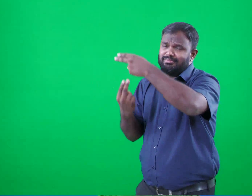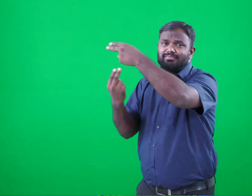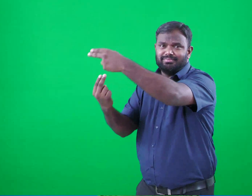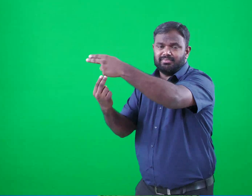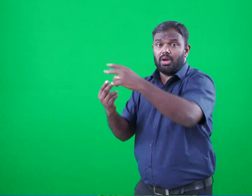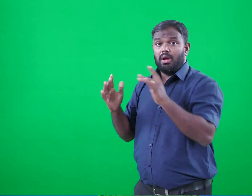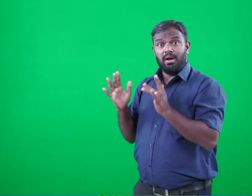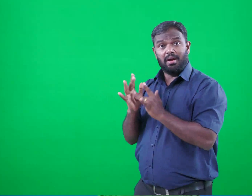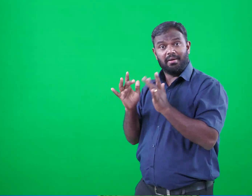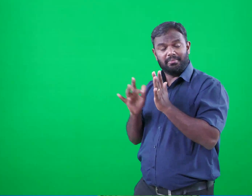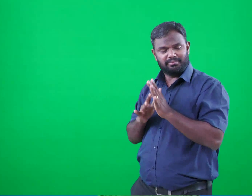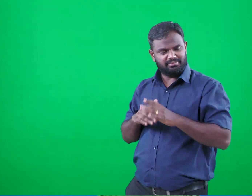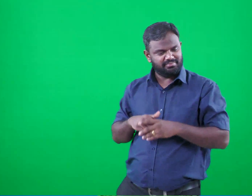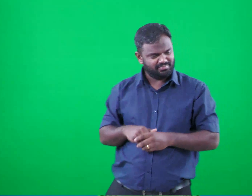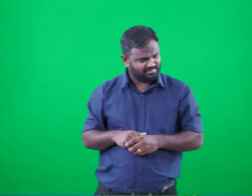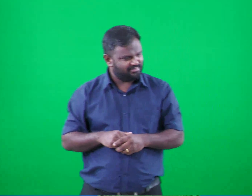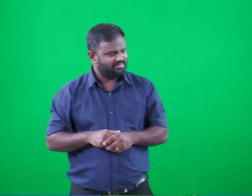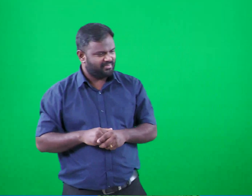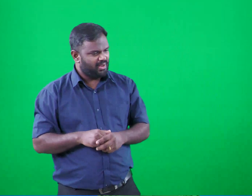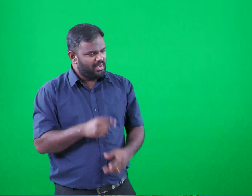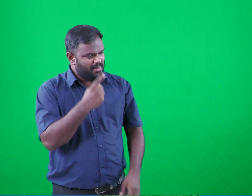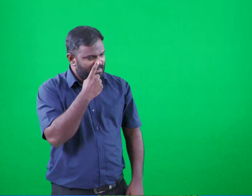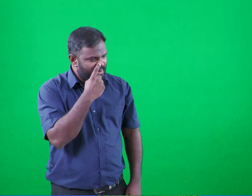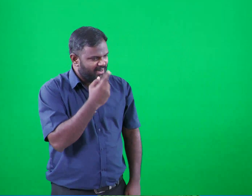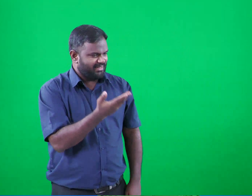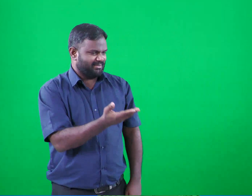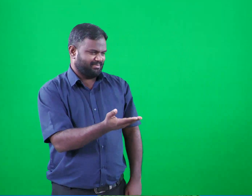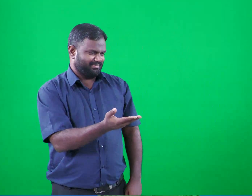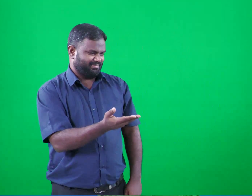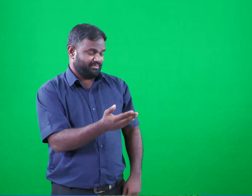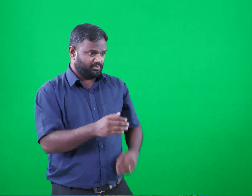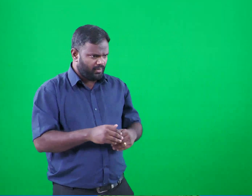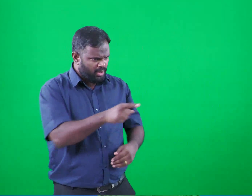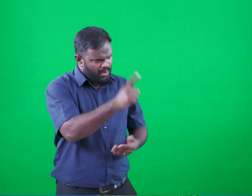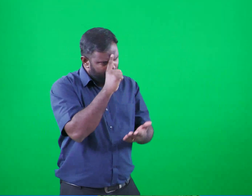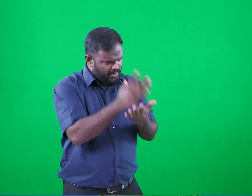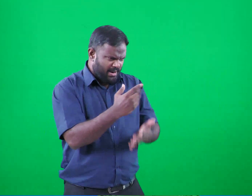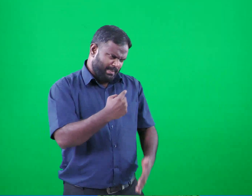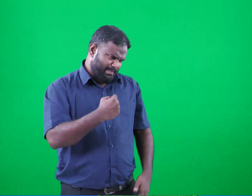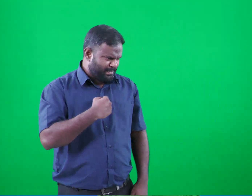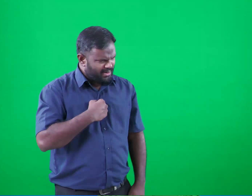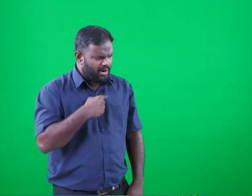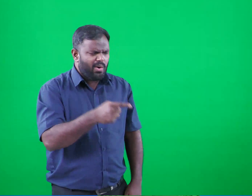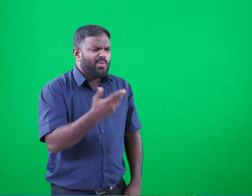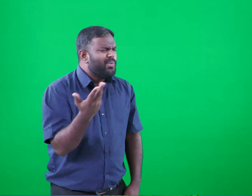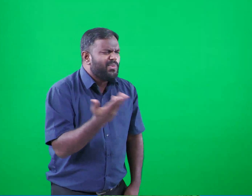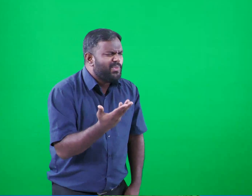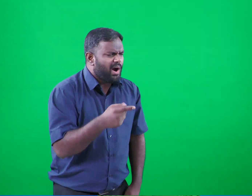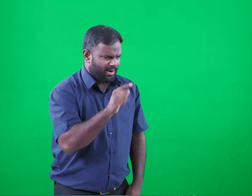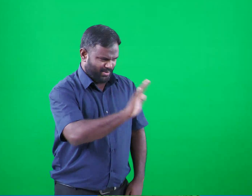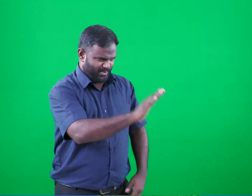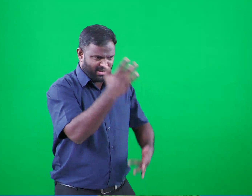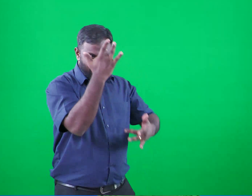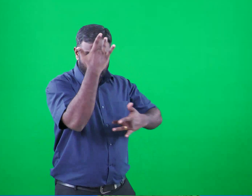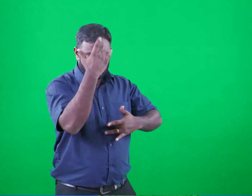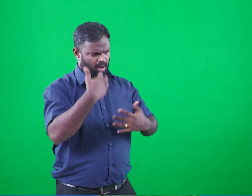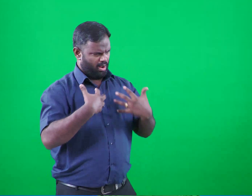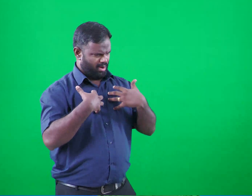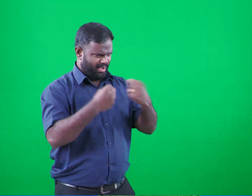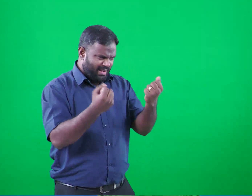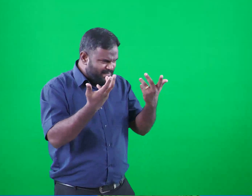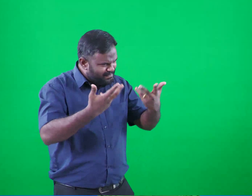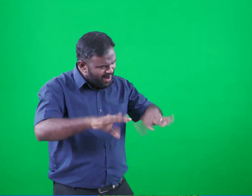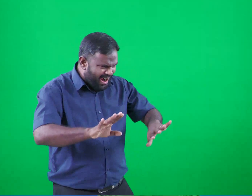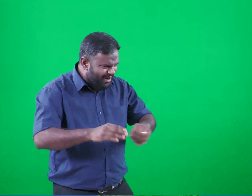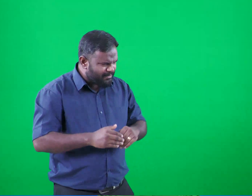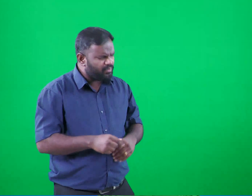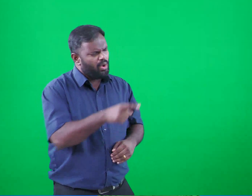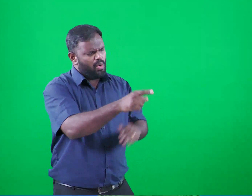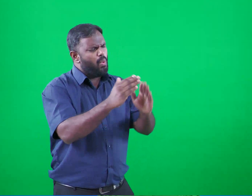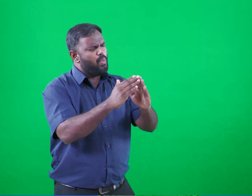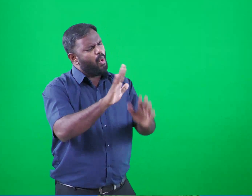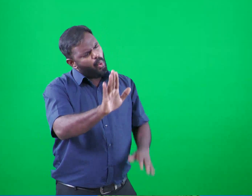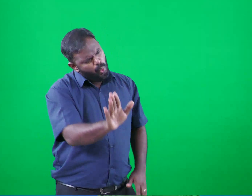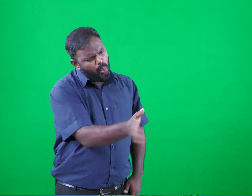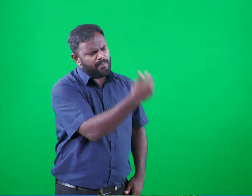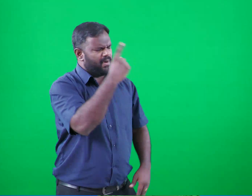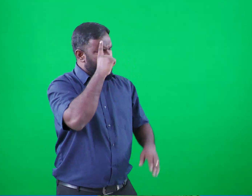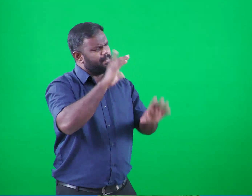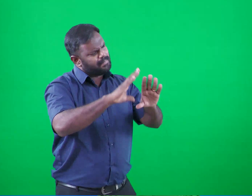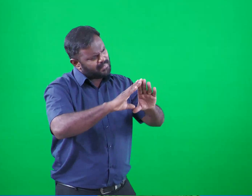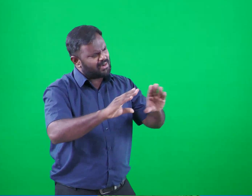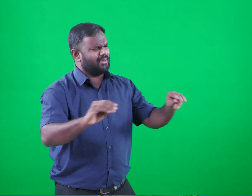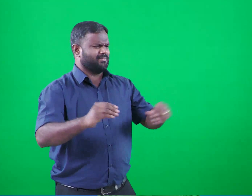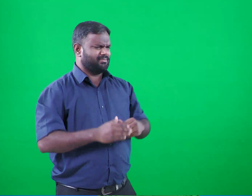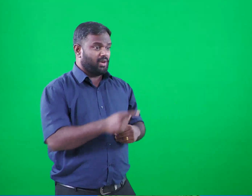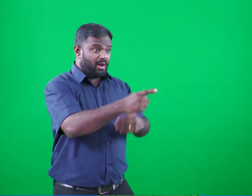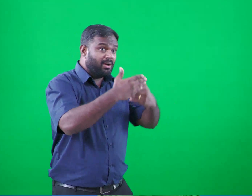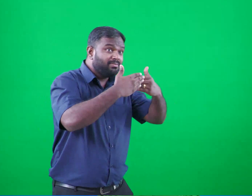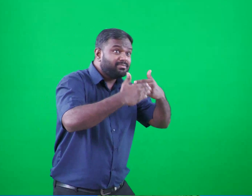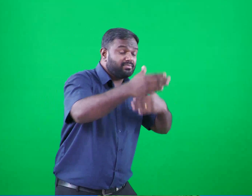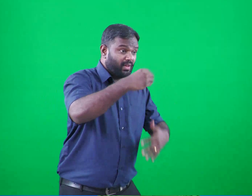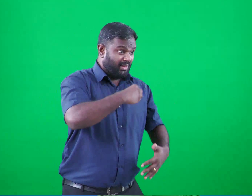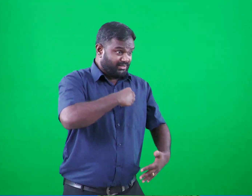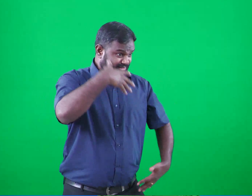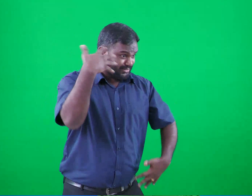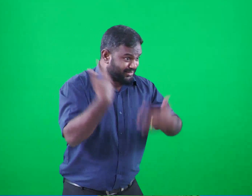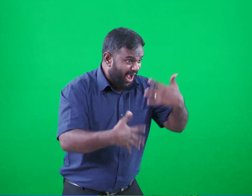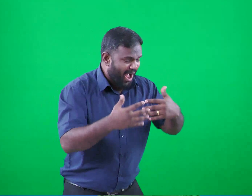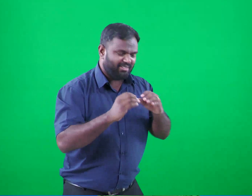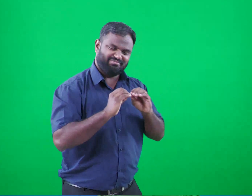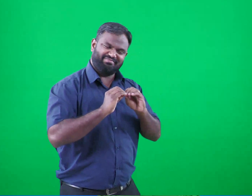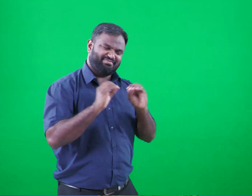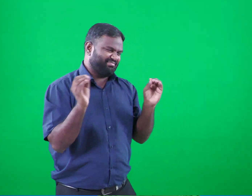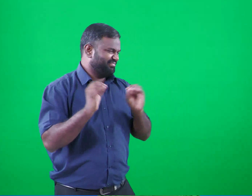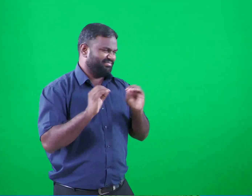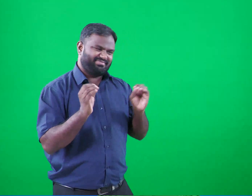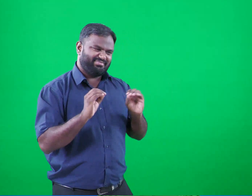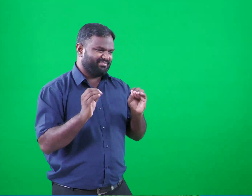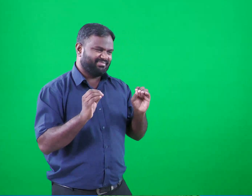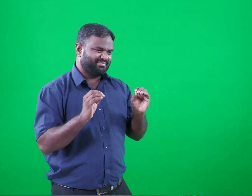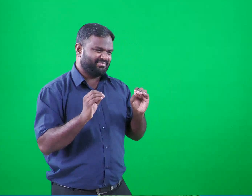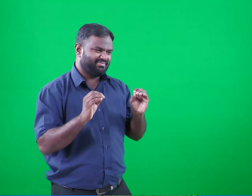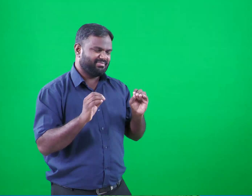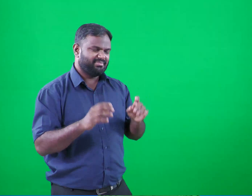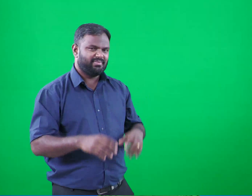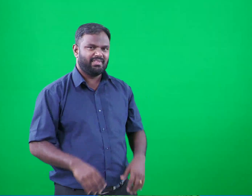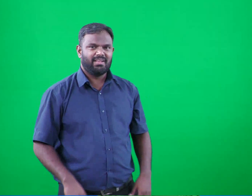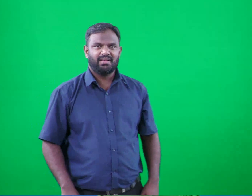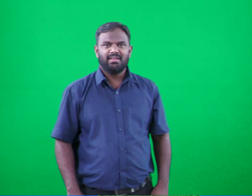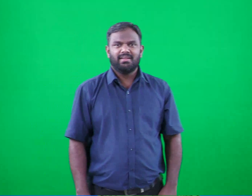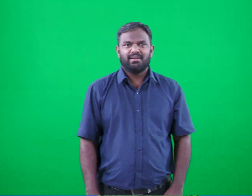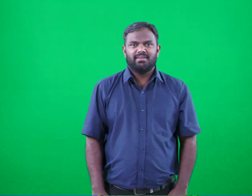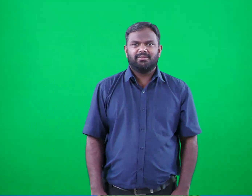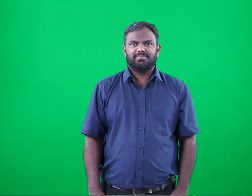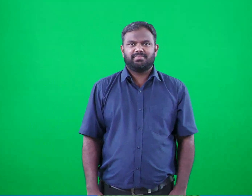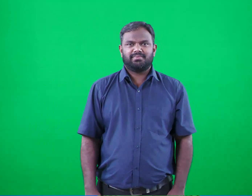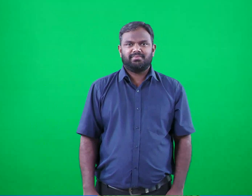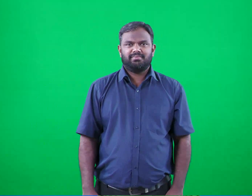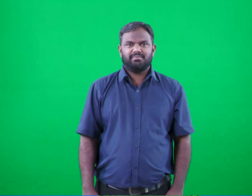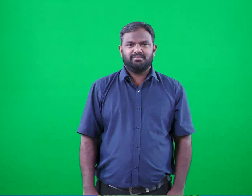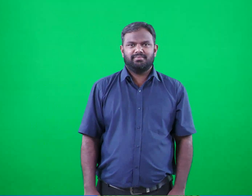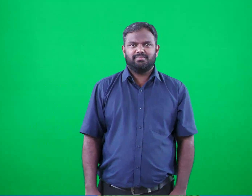"Daughter," said Jesus, "your faith has healed you. Go in peace and be free of your affliction."